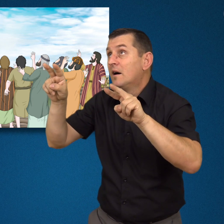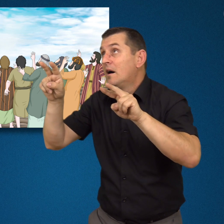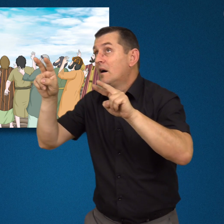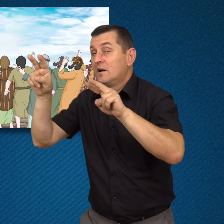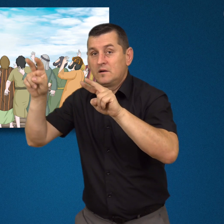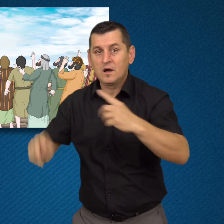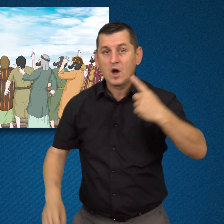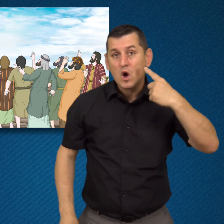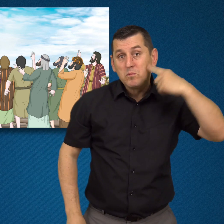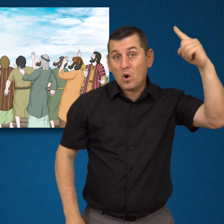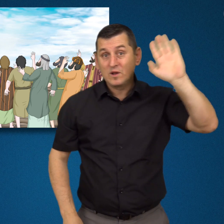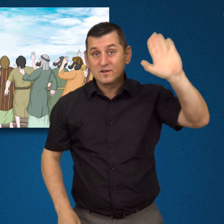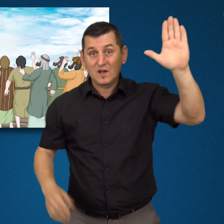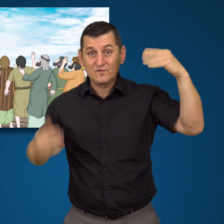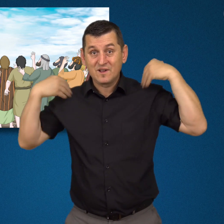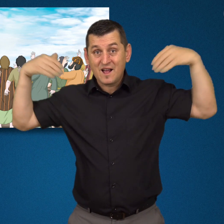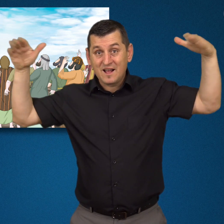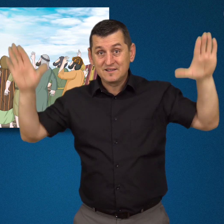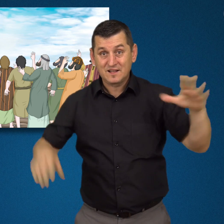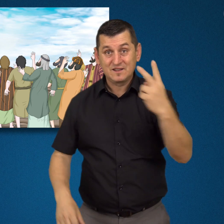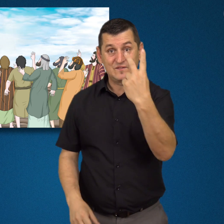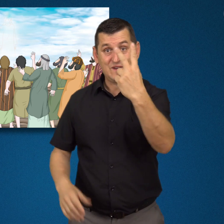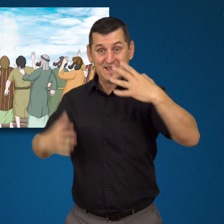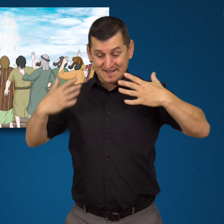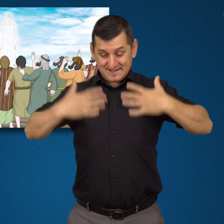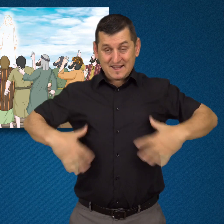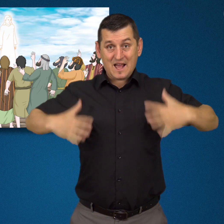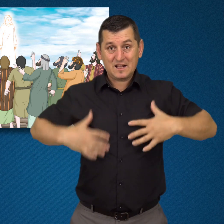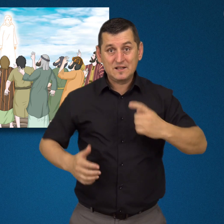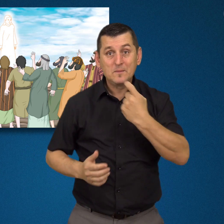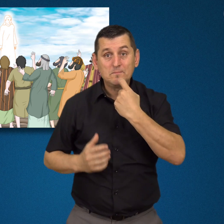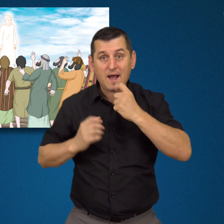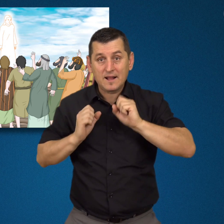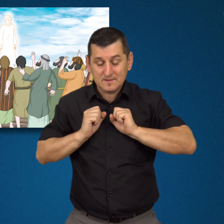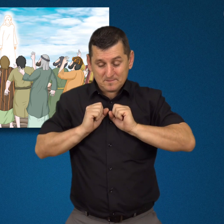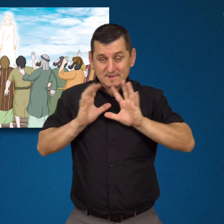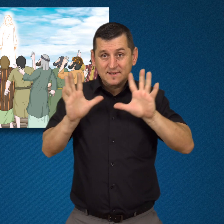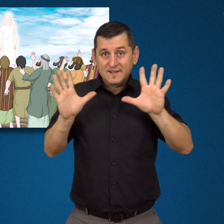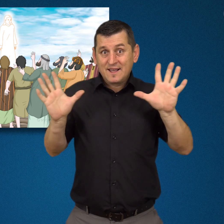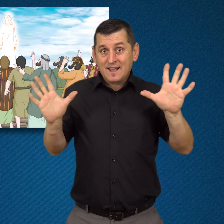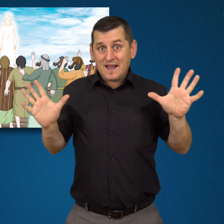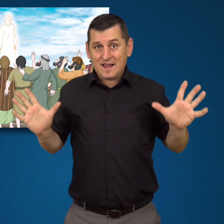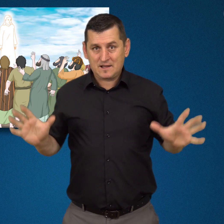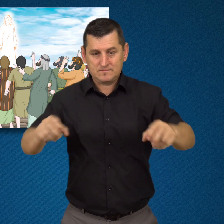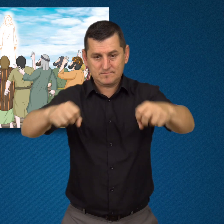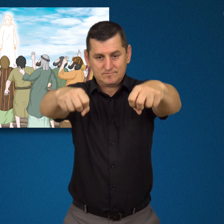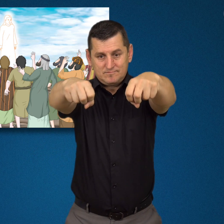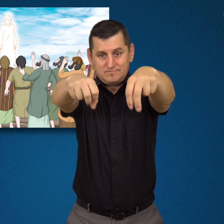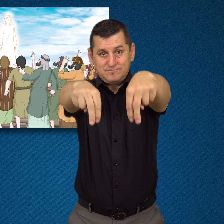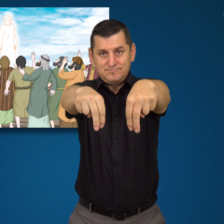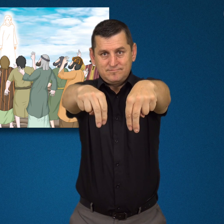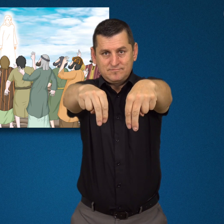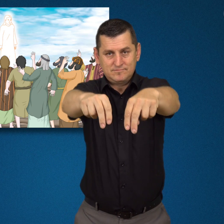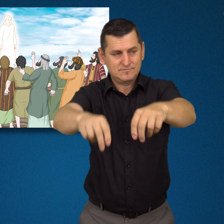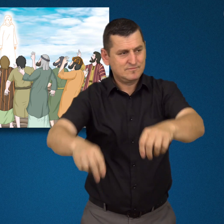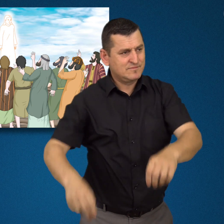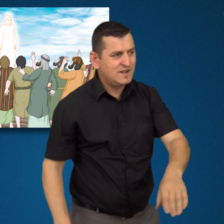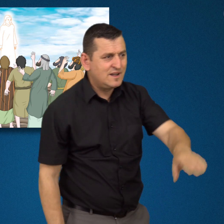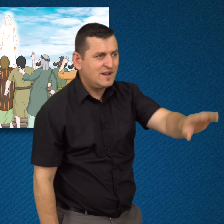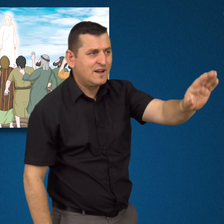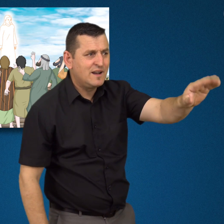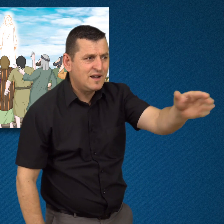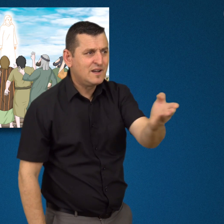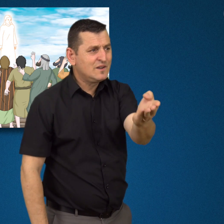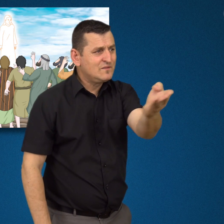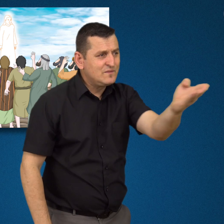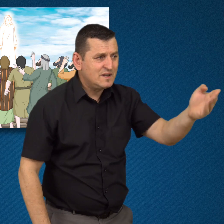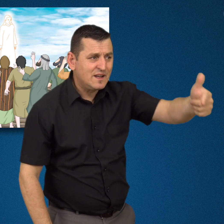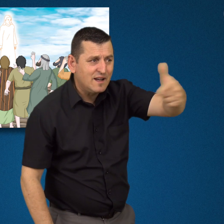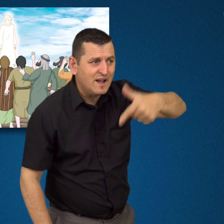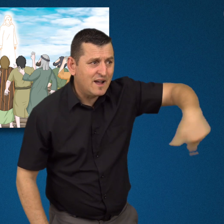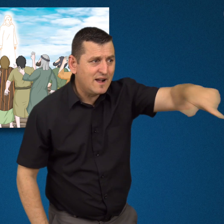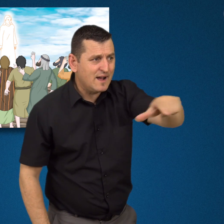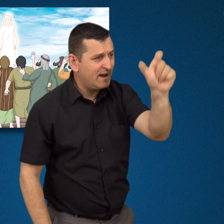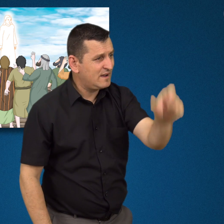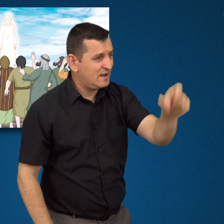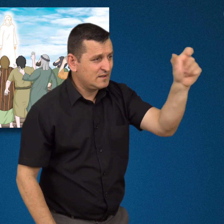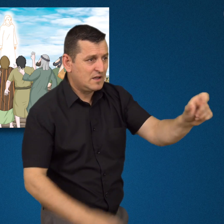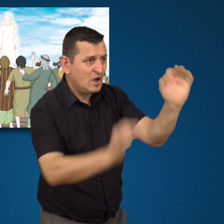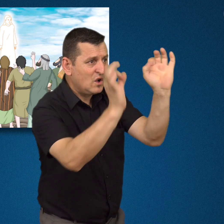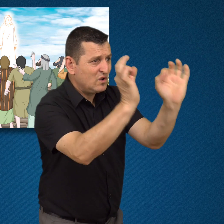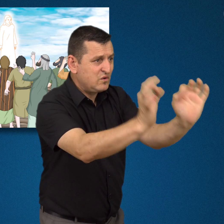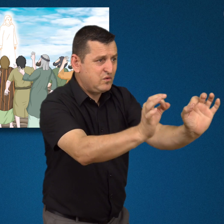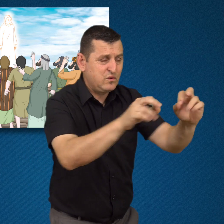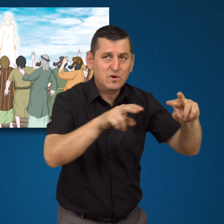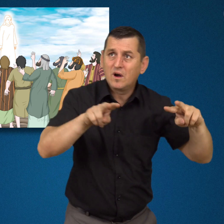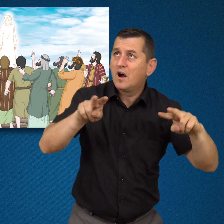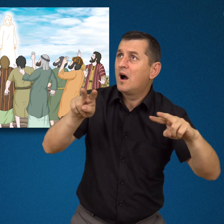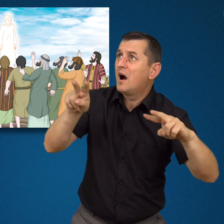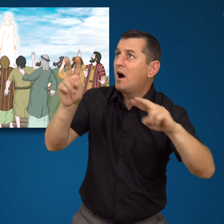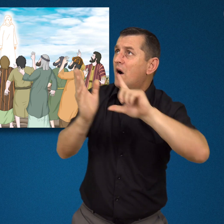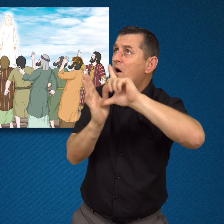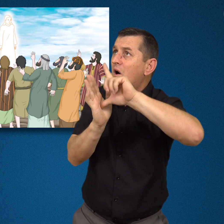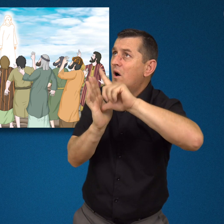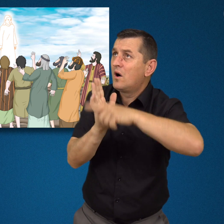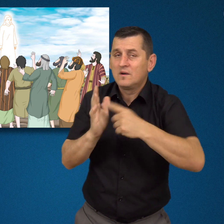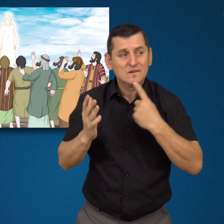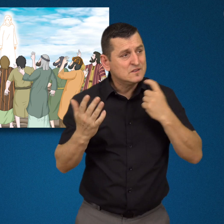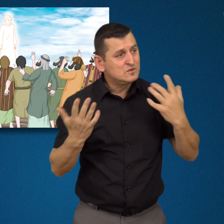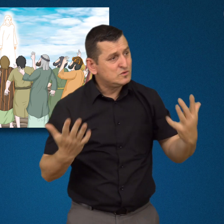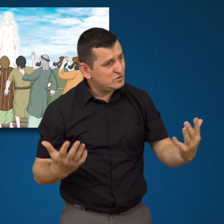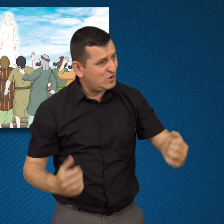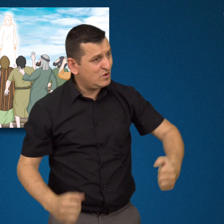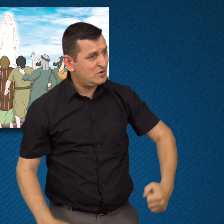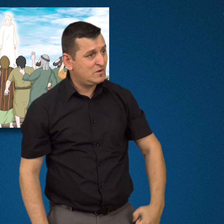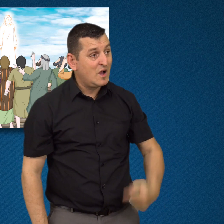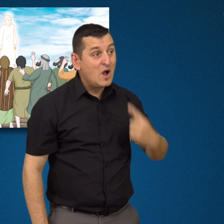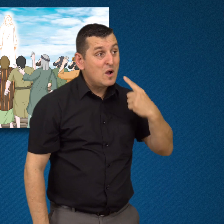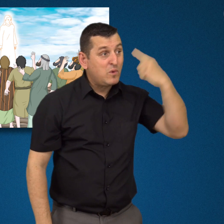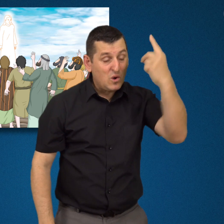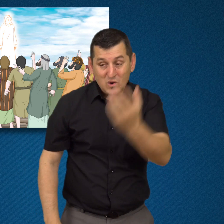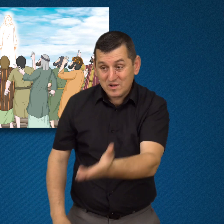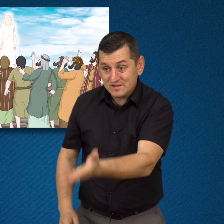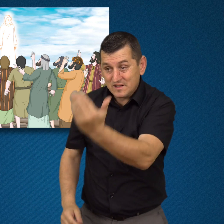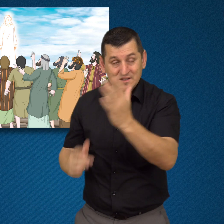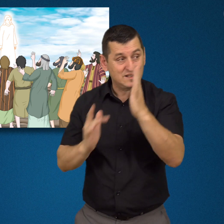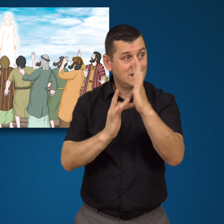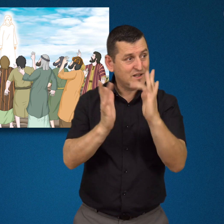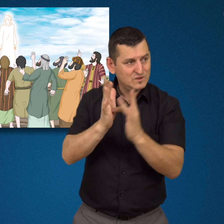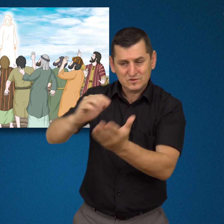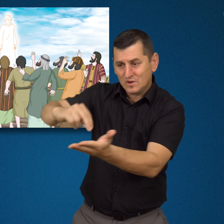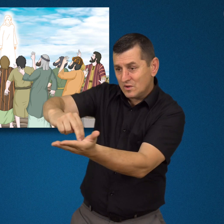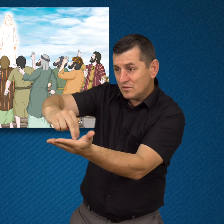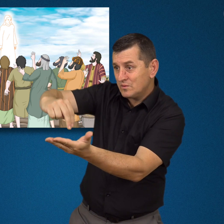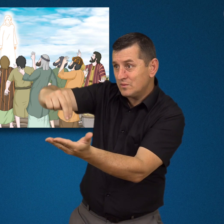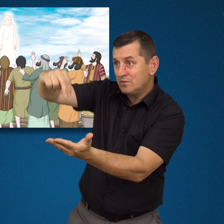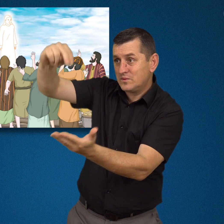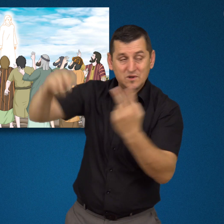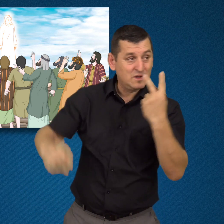They were looking intently into the sky as He was going, when suddenly two men dressed in white stood beside them.